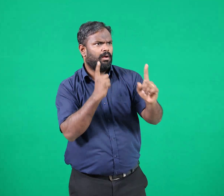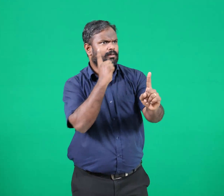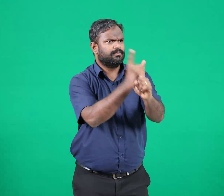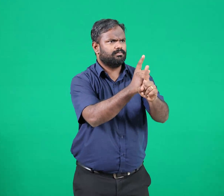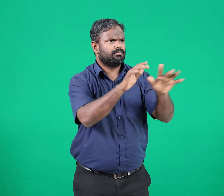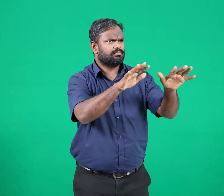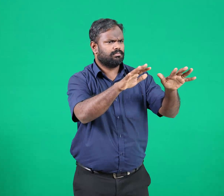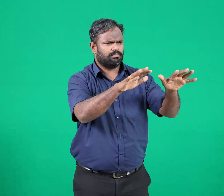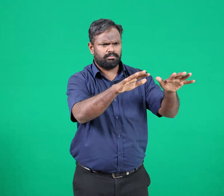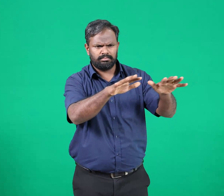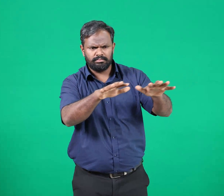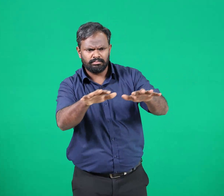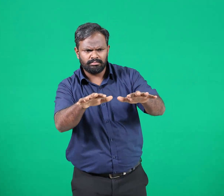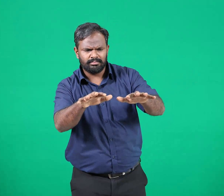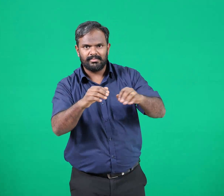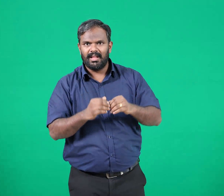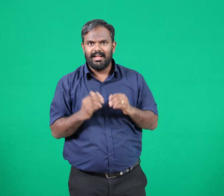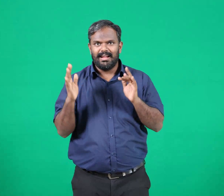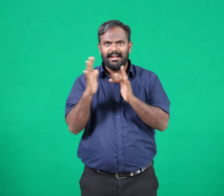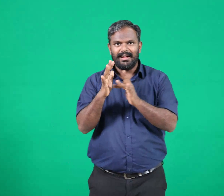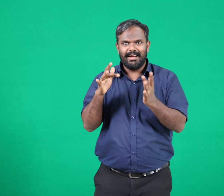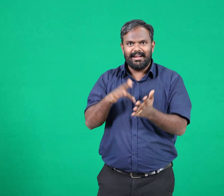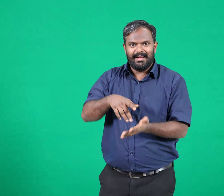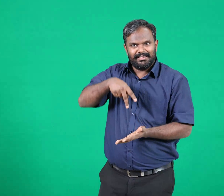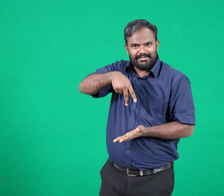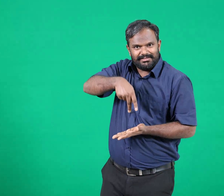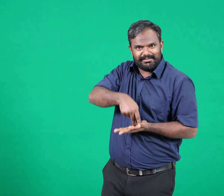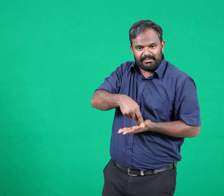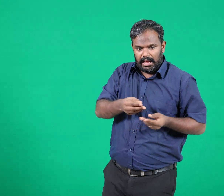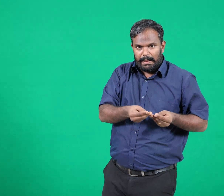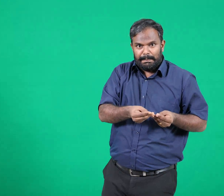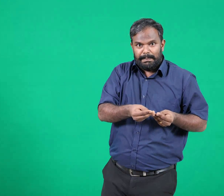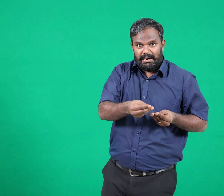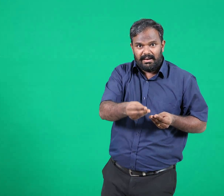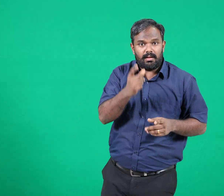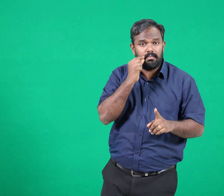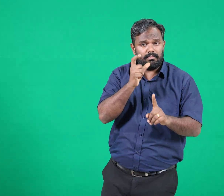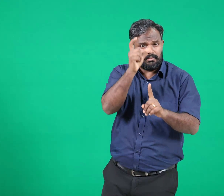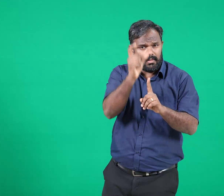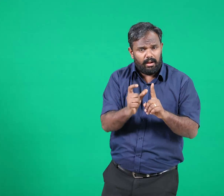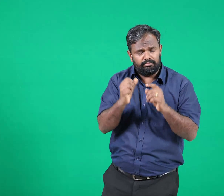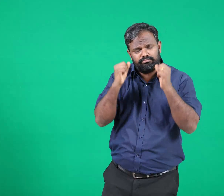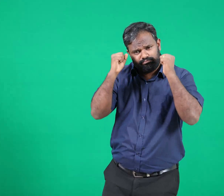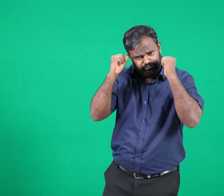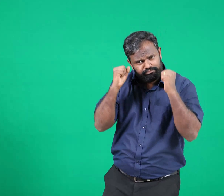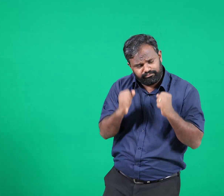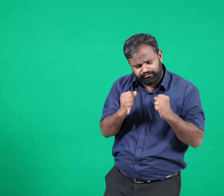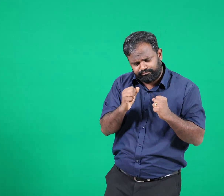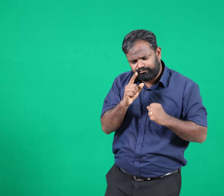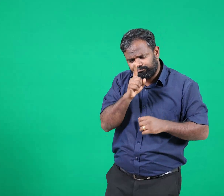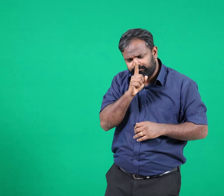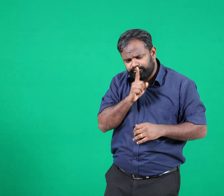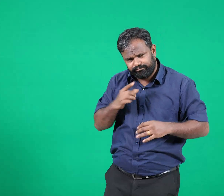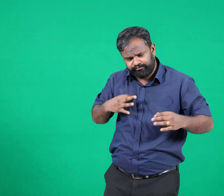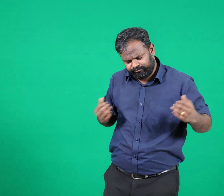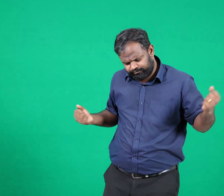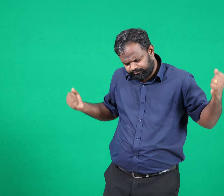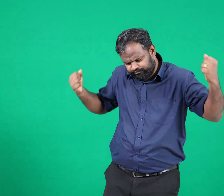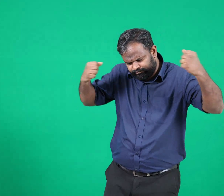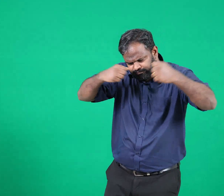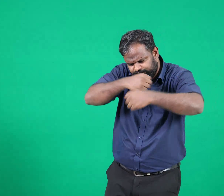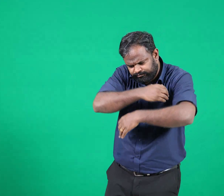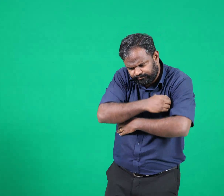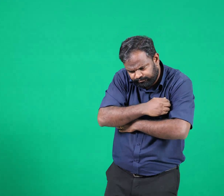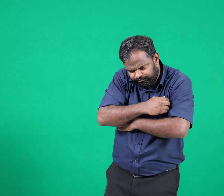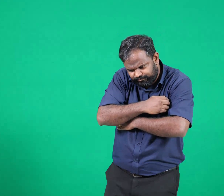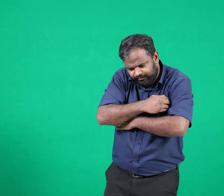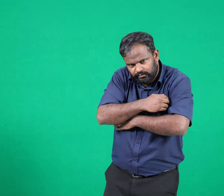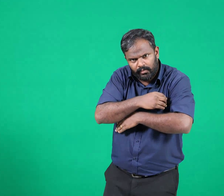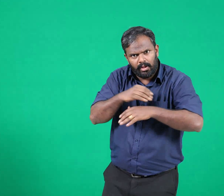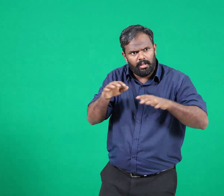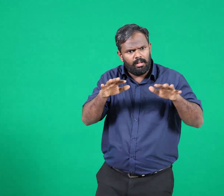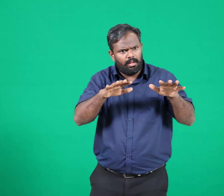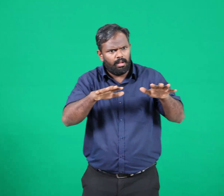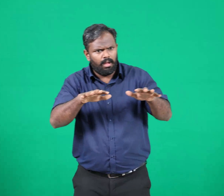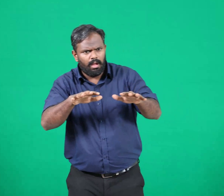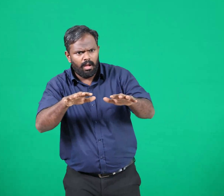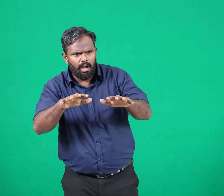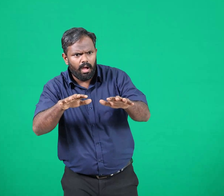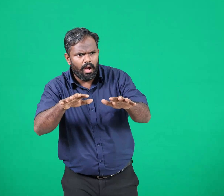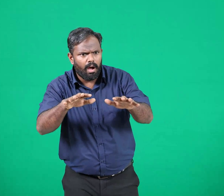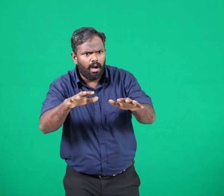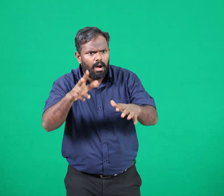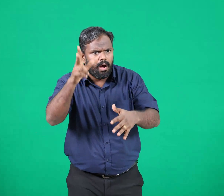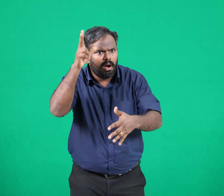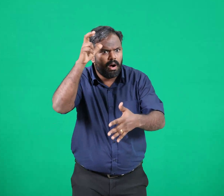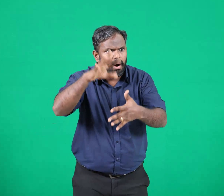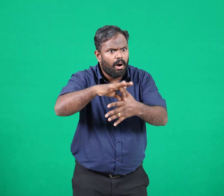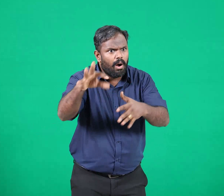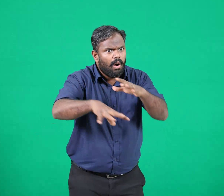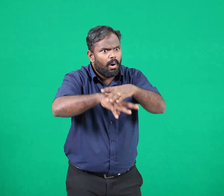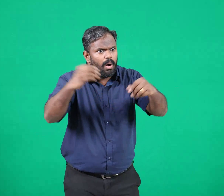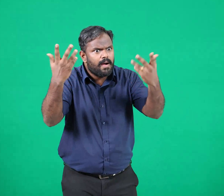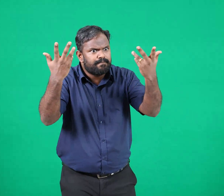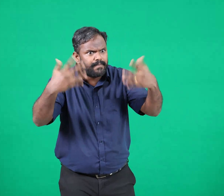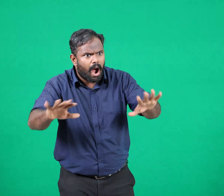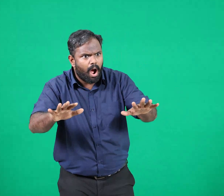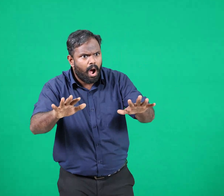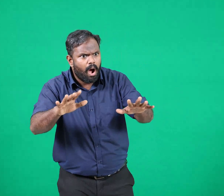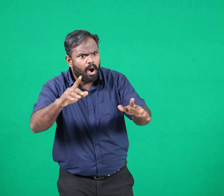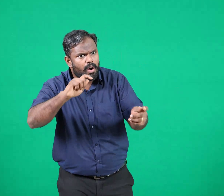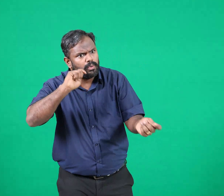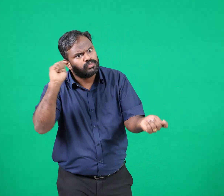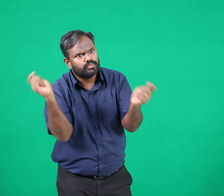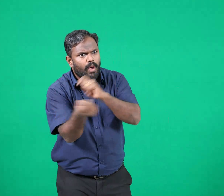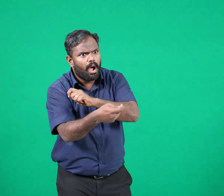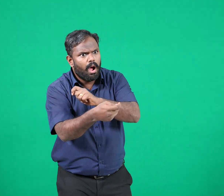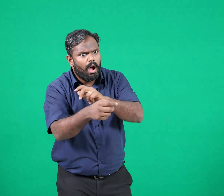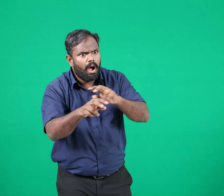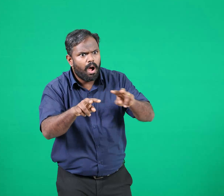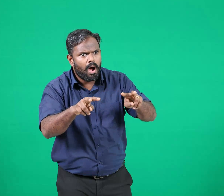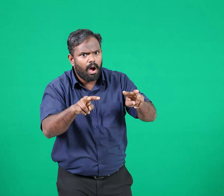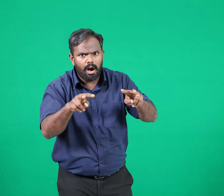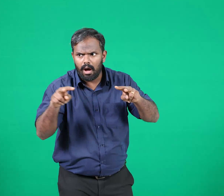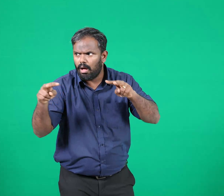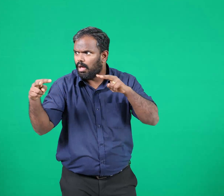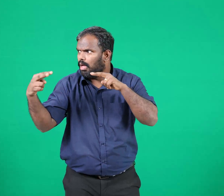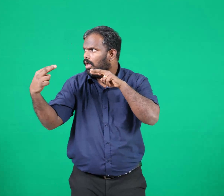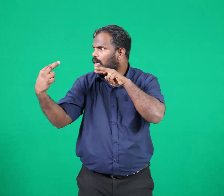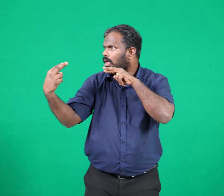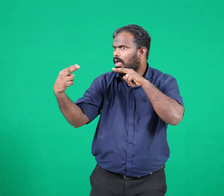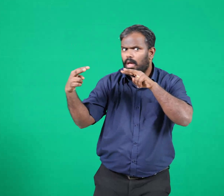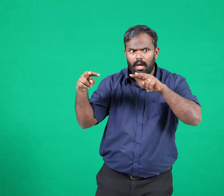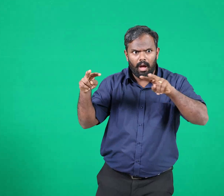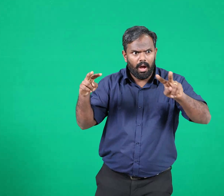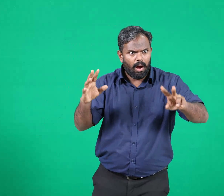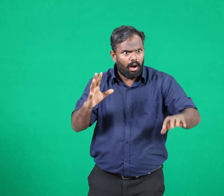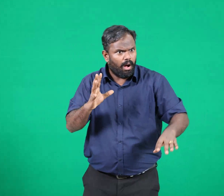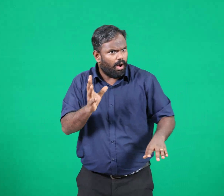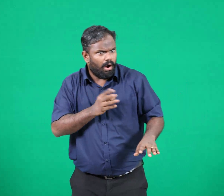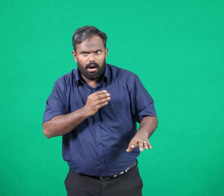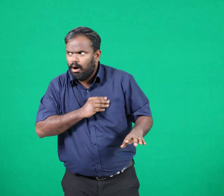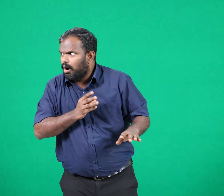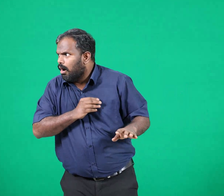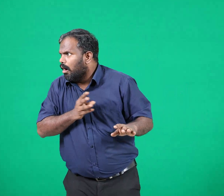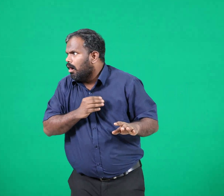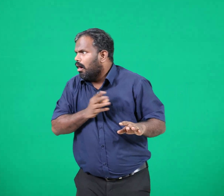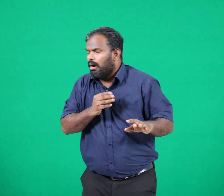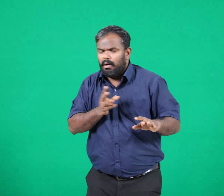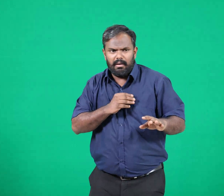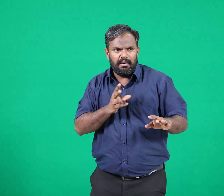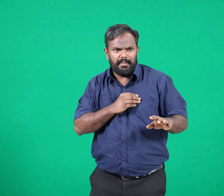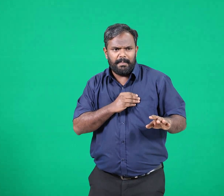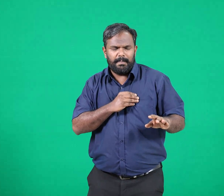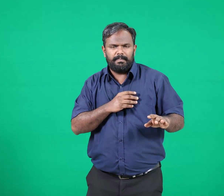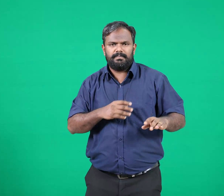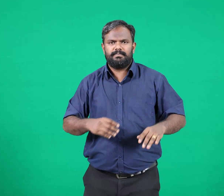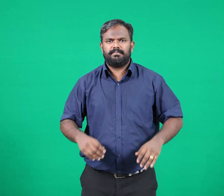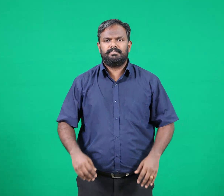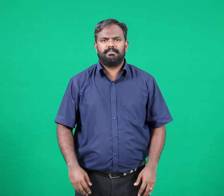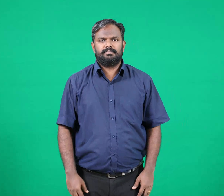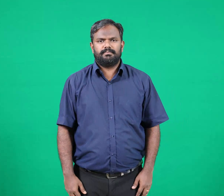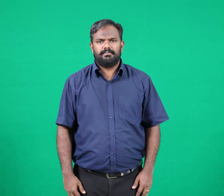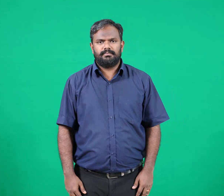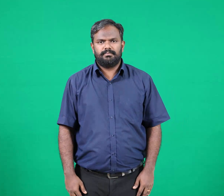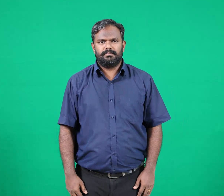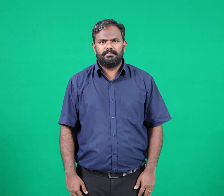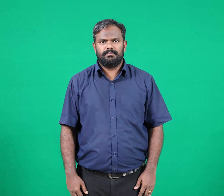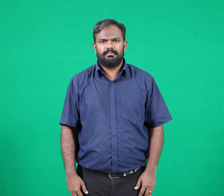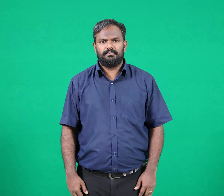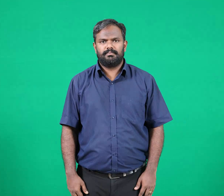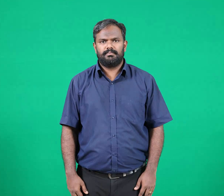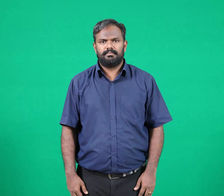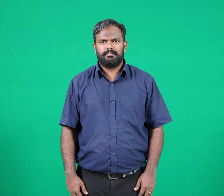They came to Jesus and found the man whom the demons had left, sitting at Jesus ' feet, clothed and in his right mind; and they were afraid.